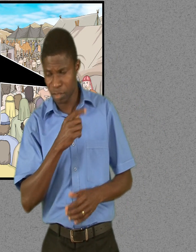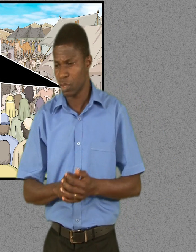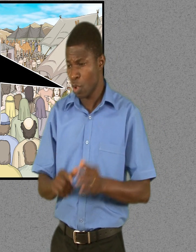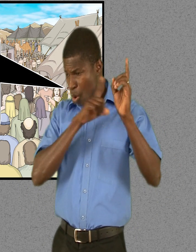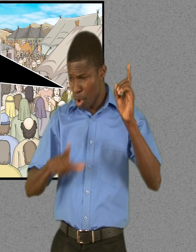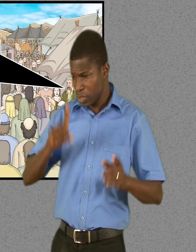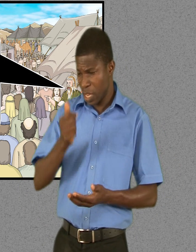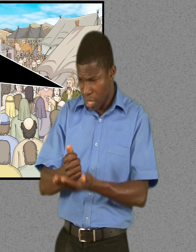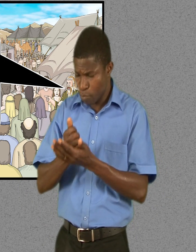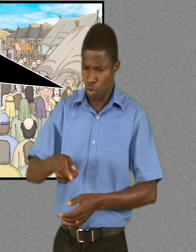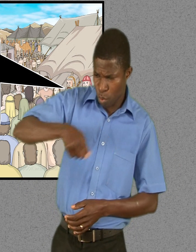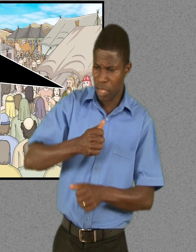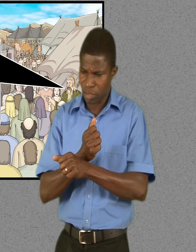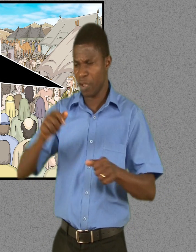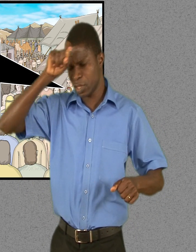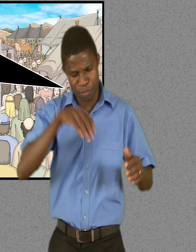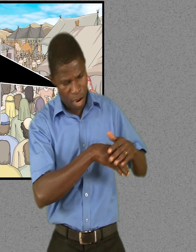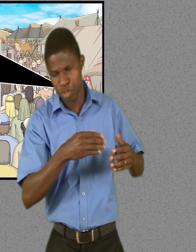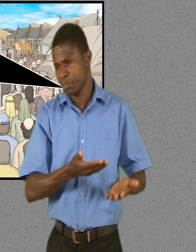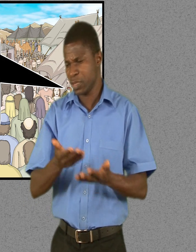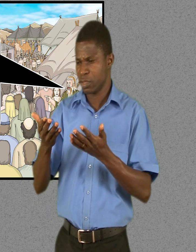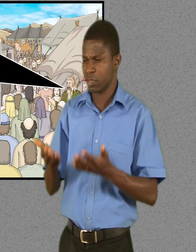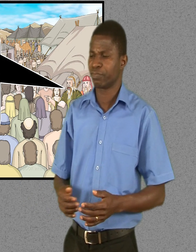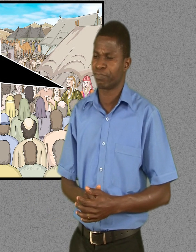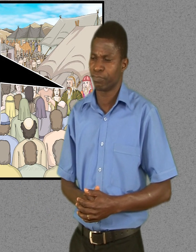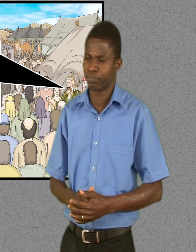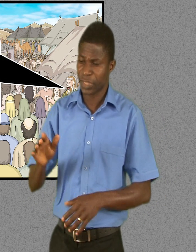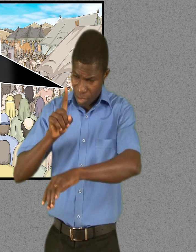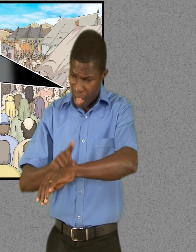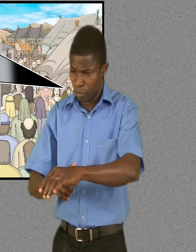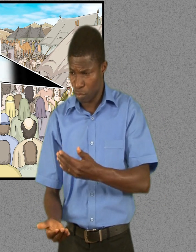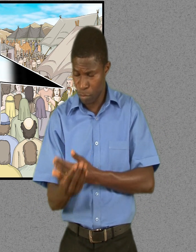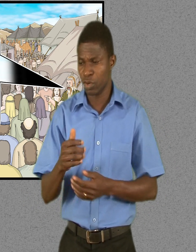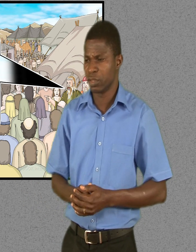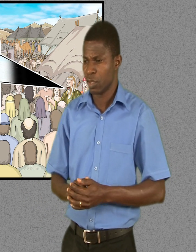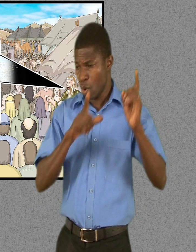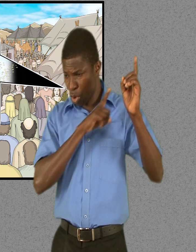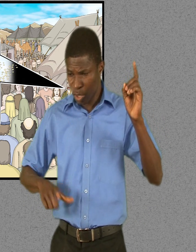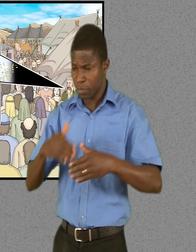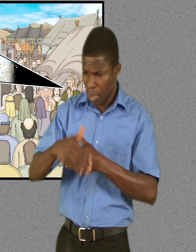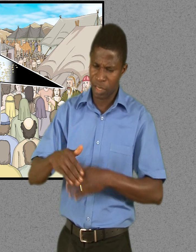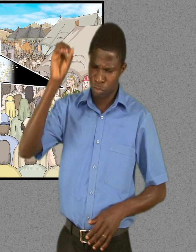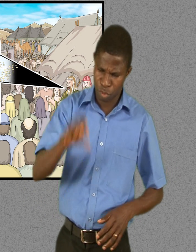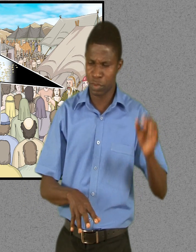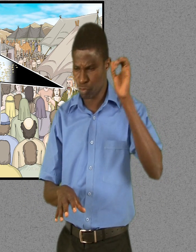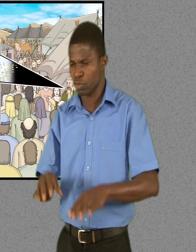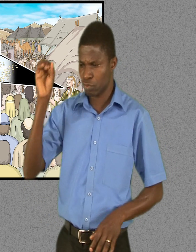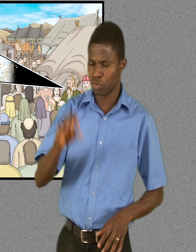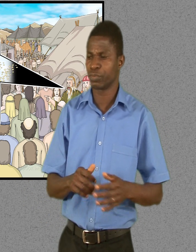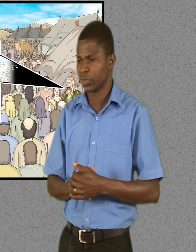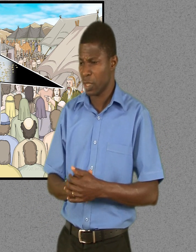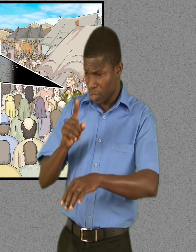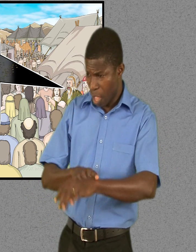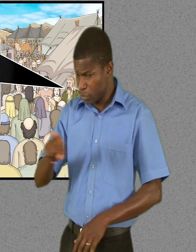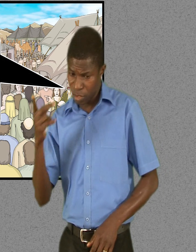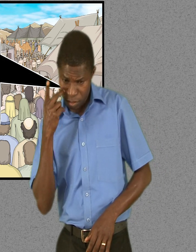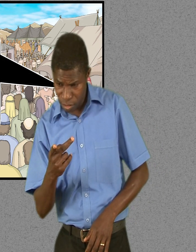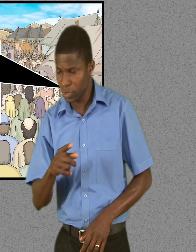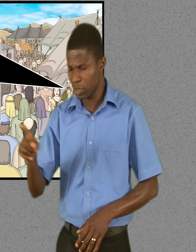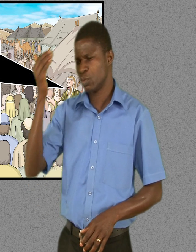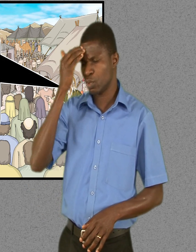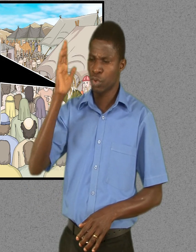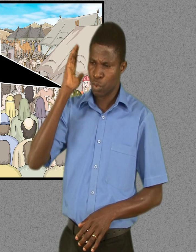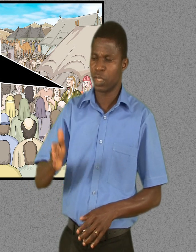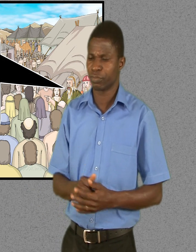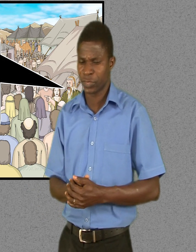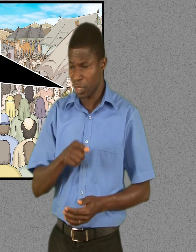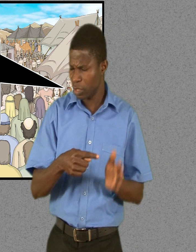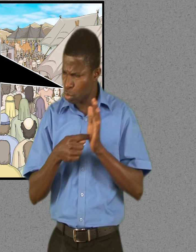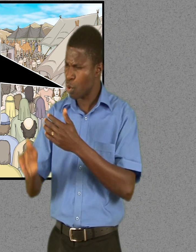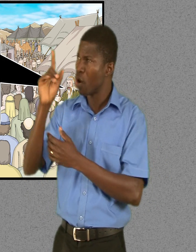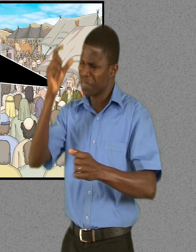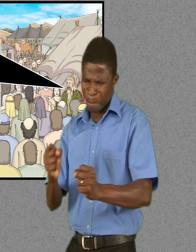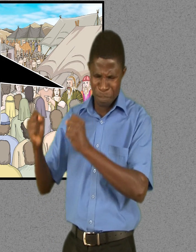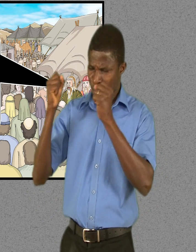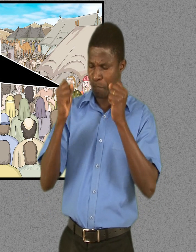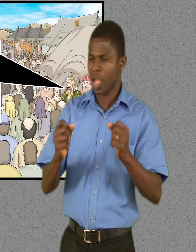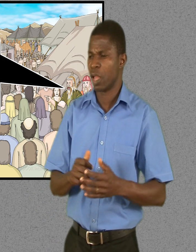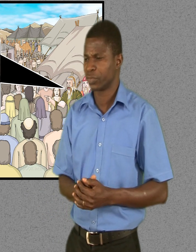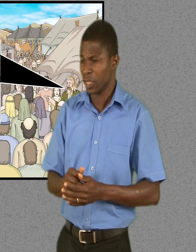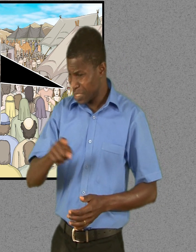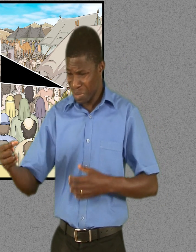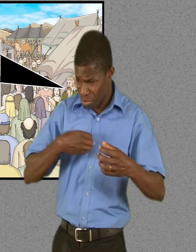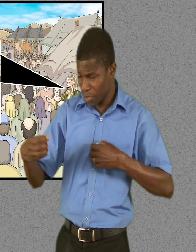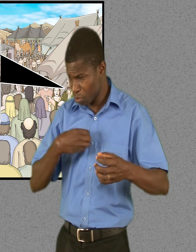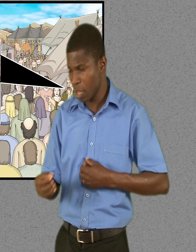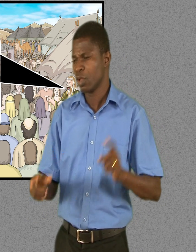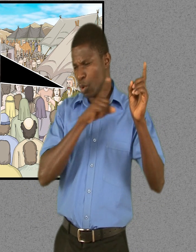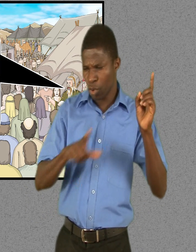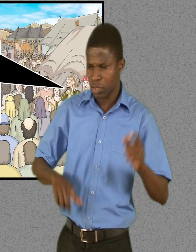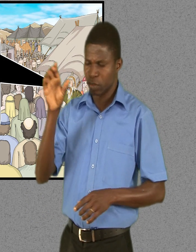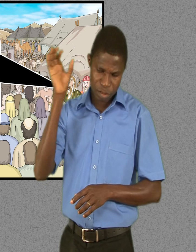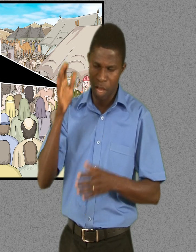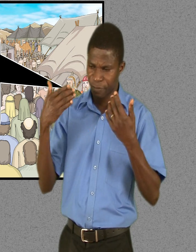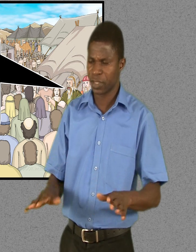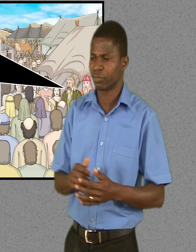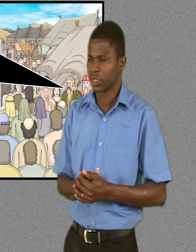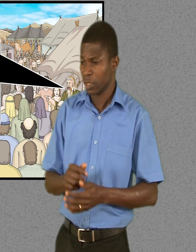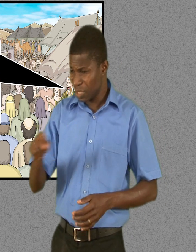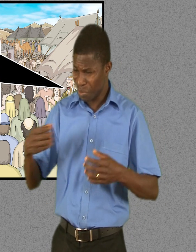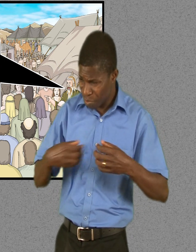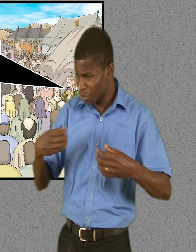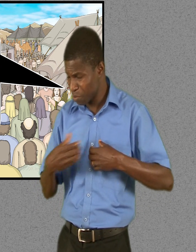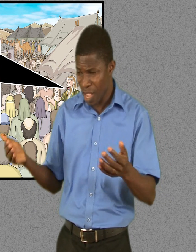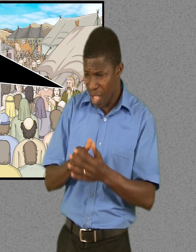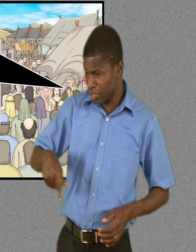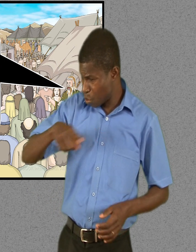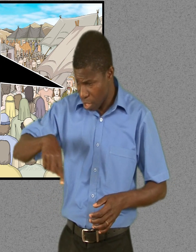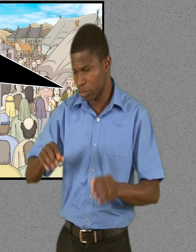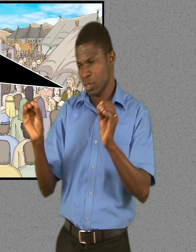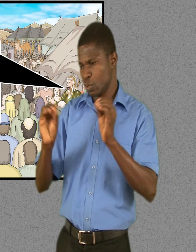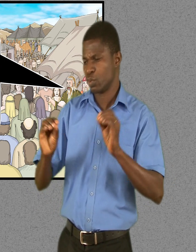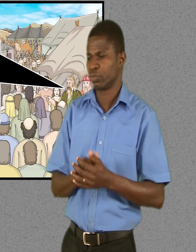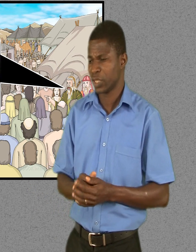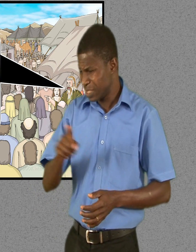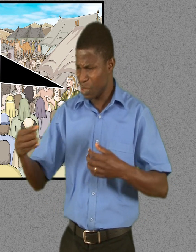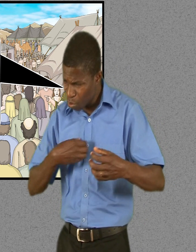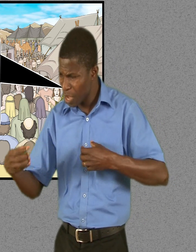And Moses added, “The LORD will give you meat to eat this evening and bread to fill you in the morning, for He has heard your grumbling against Him.